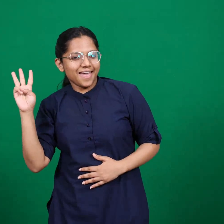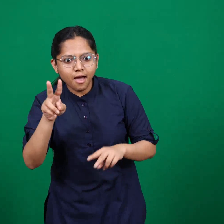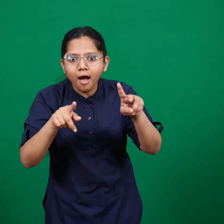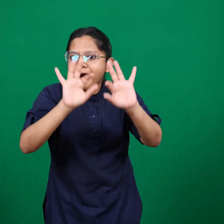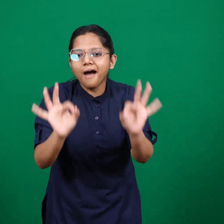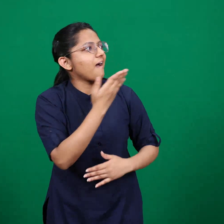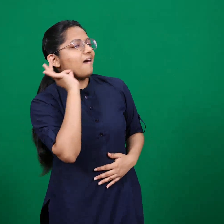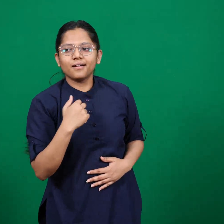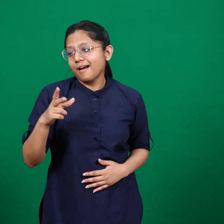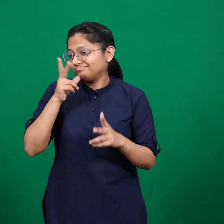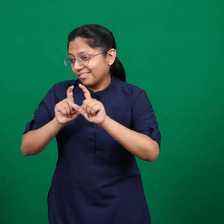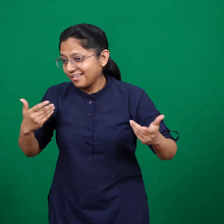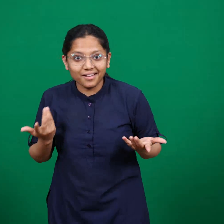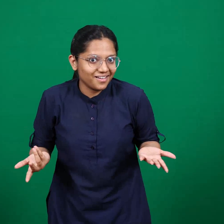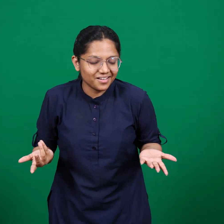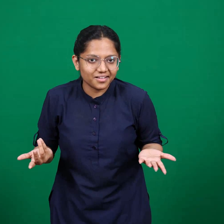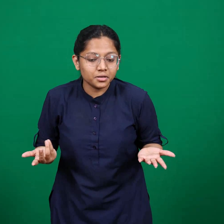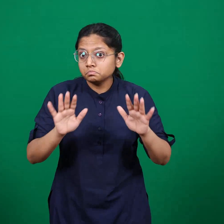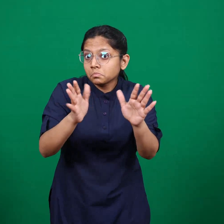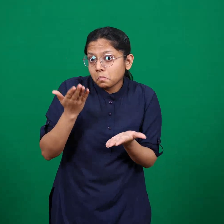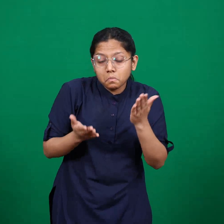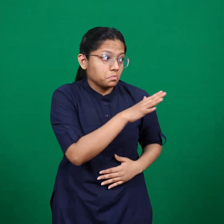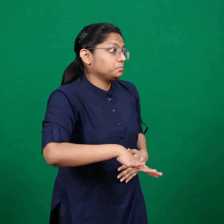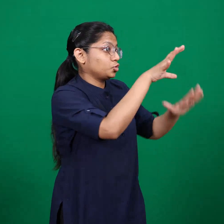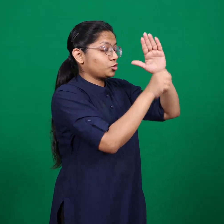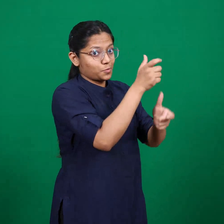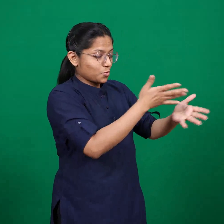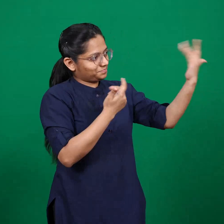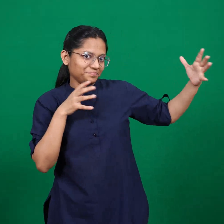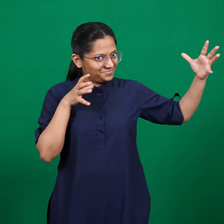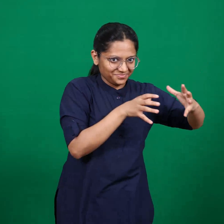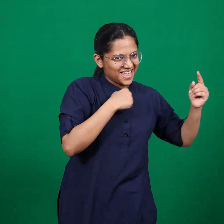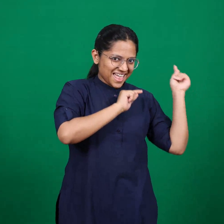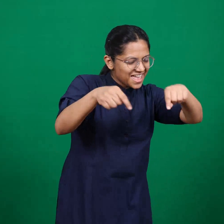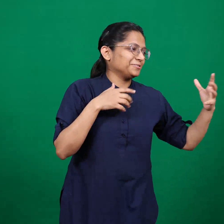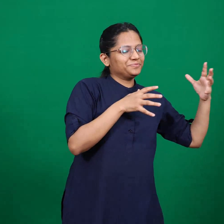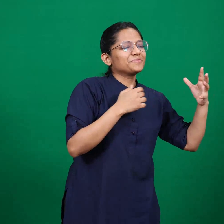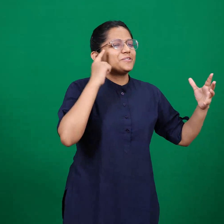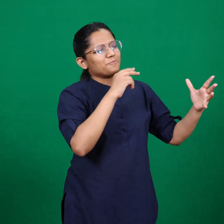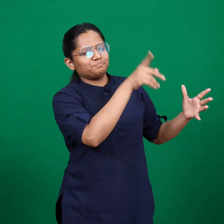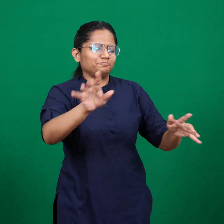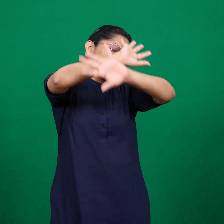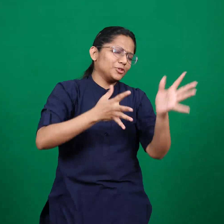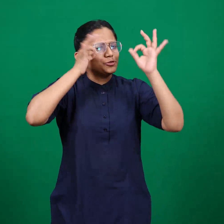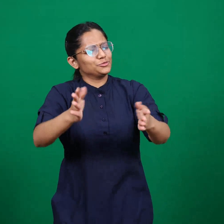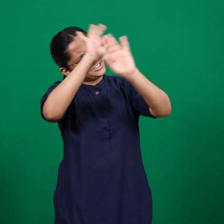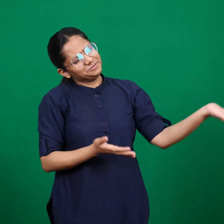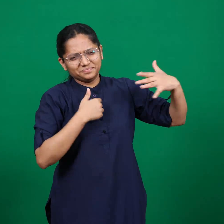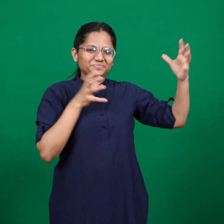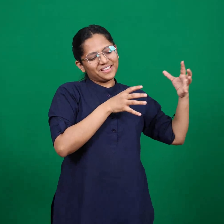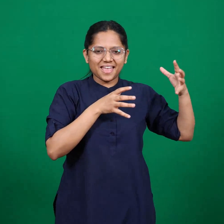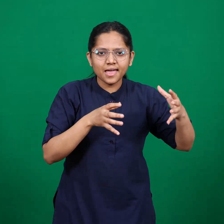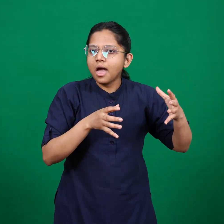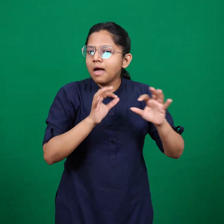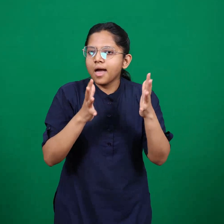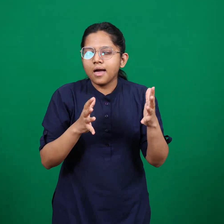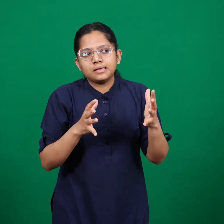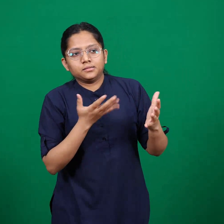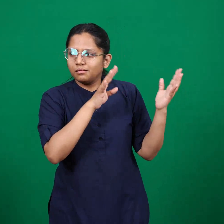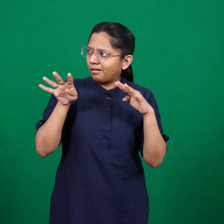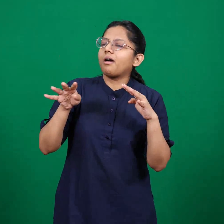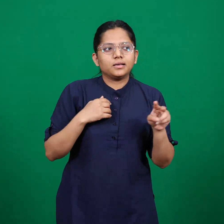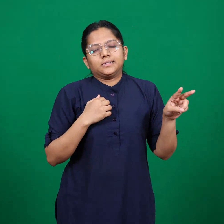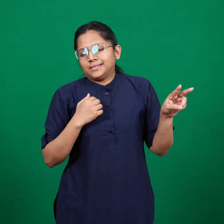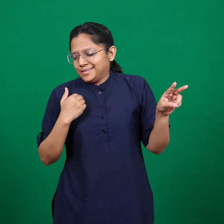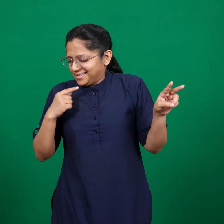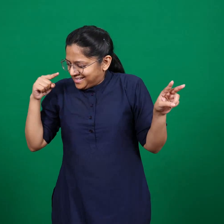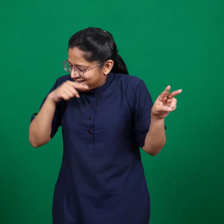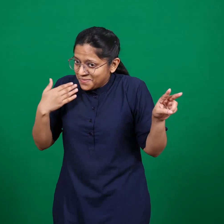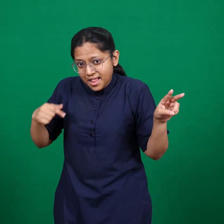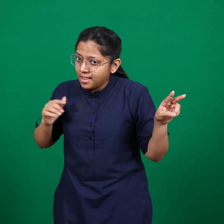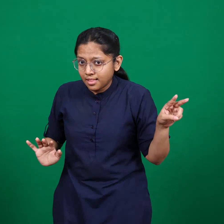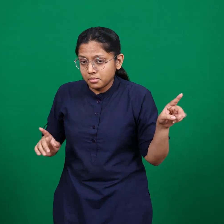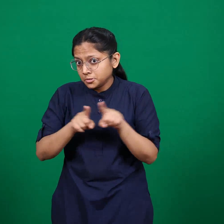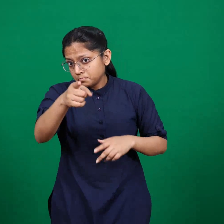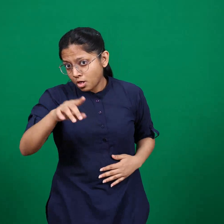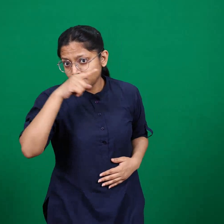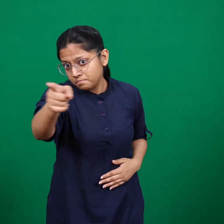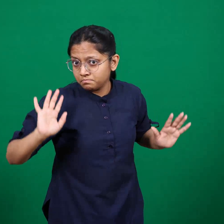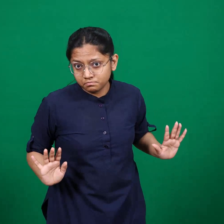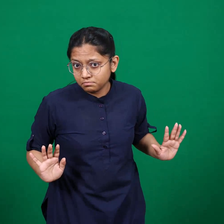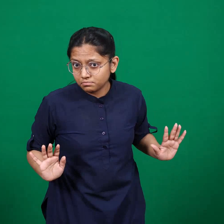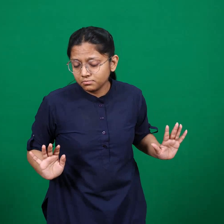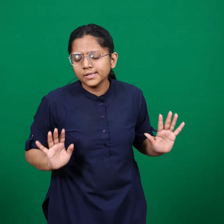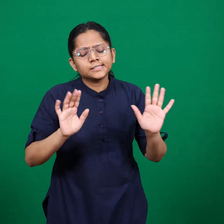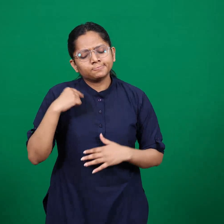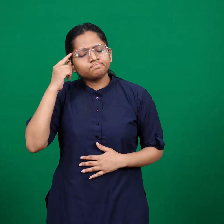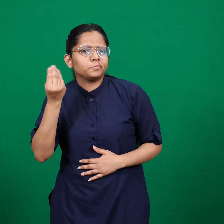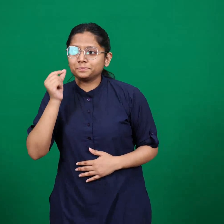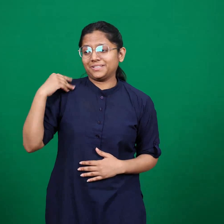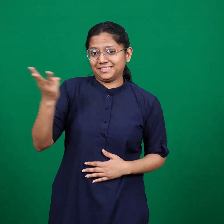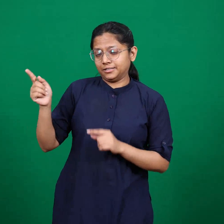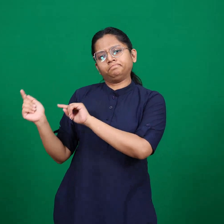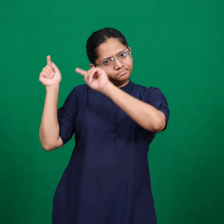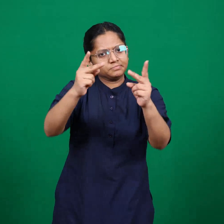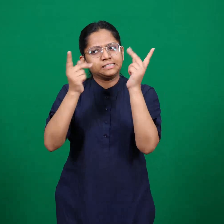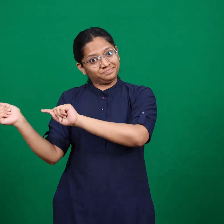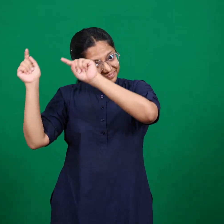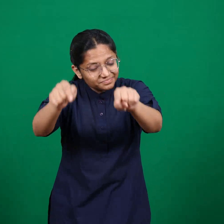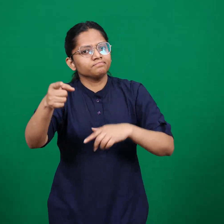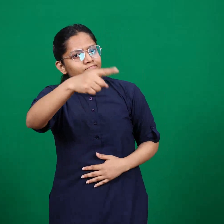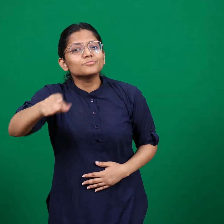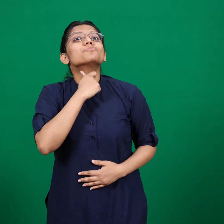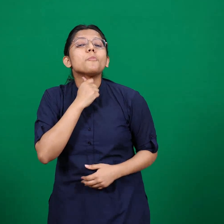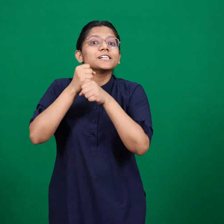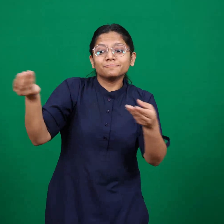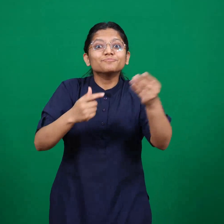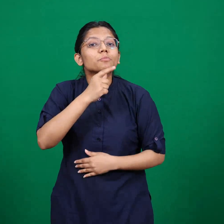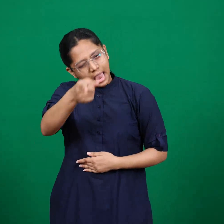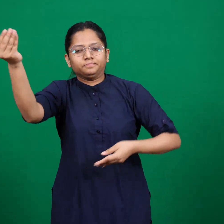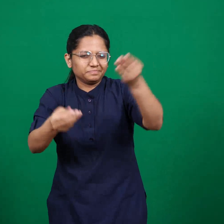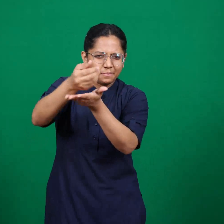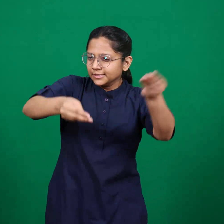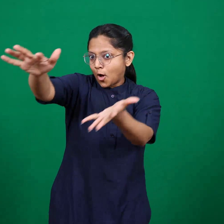Otherwise, if any Macedonians come with me and find you unprepared, we- to say nothing of you- would be ashamed of having been so confident.